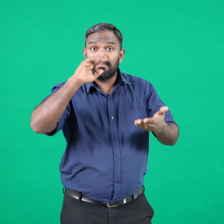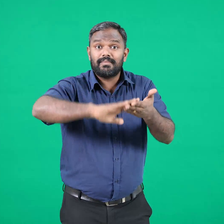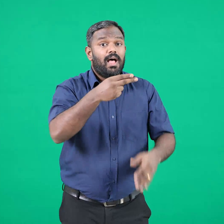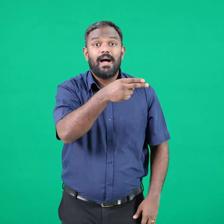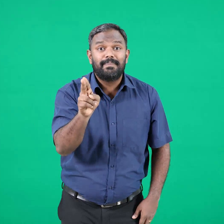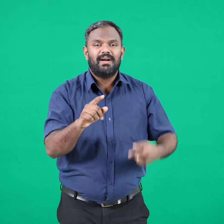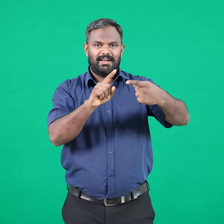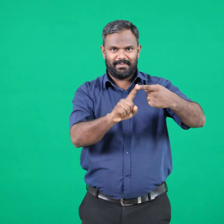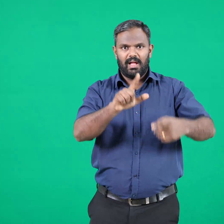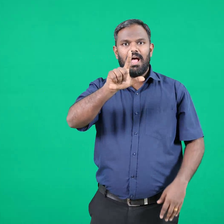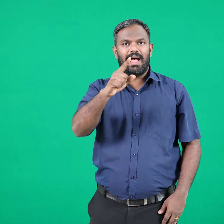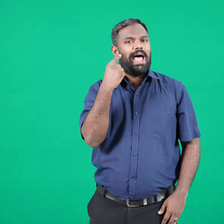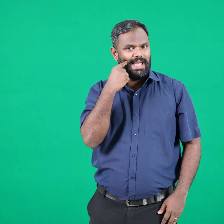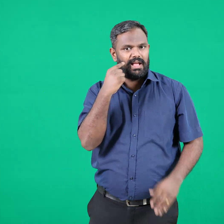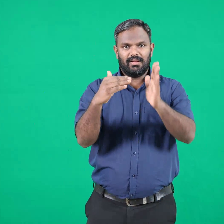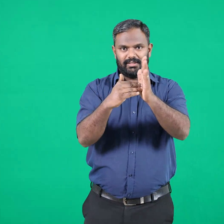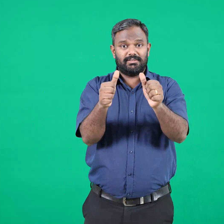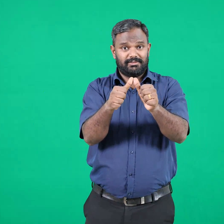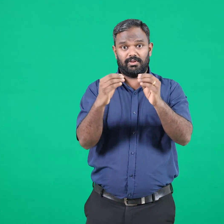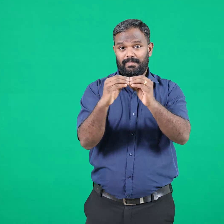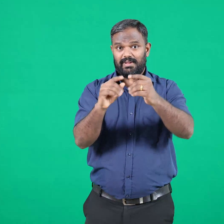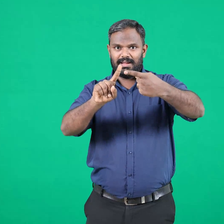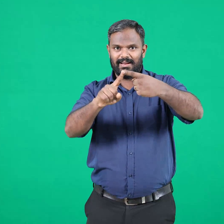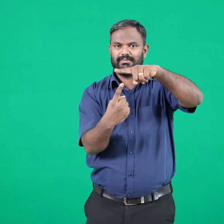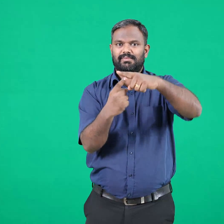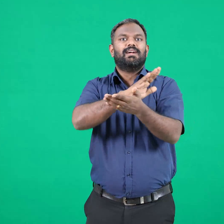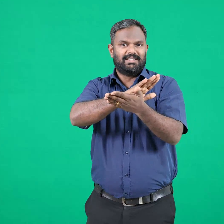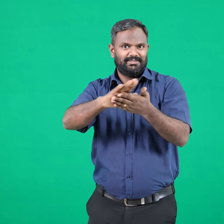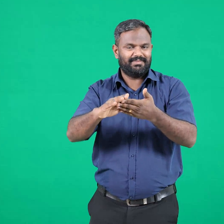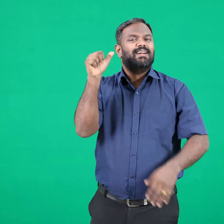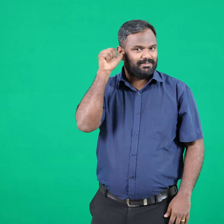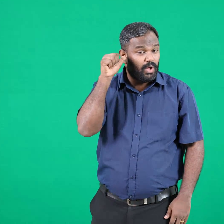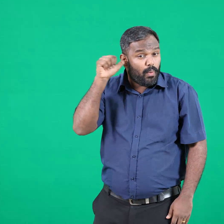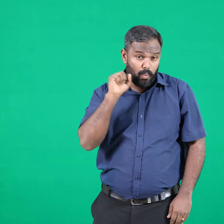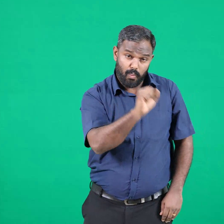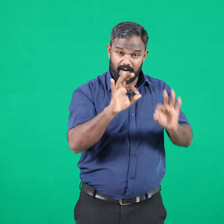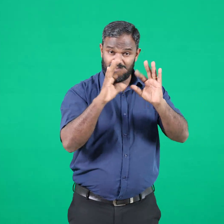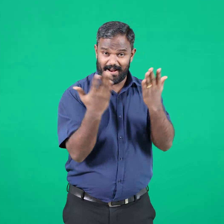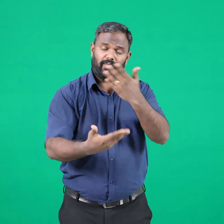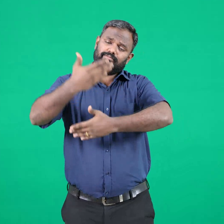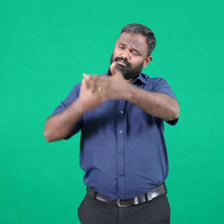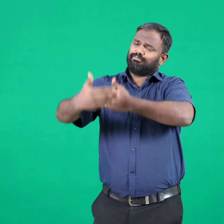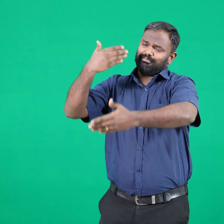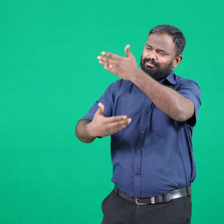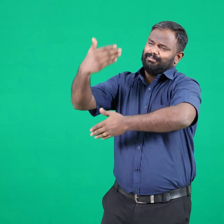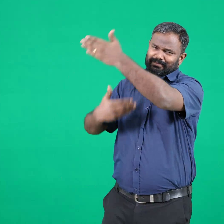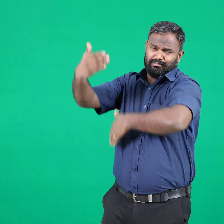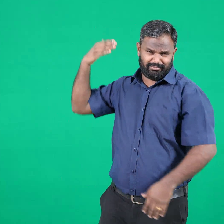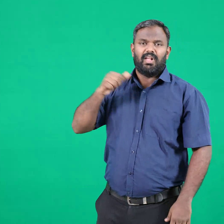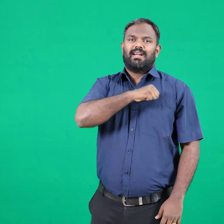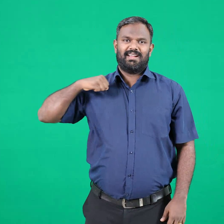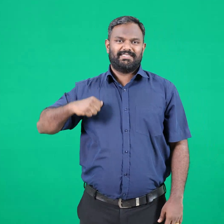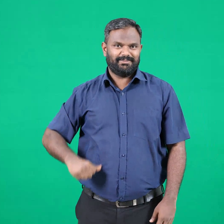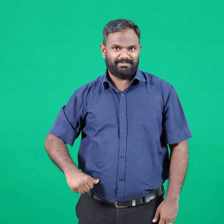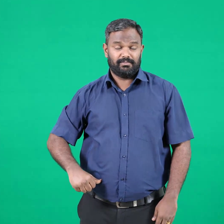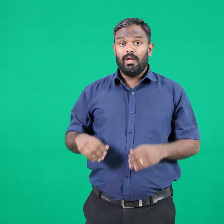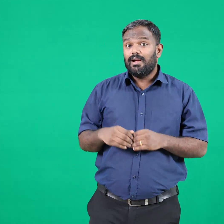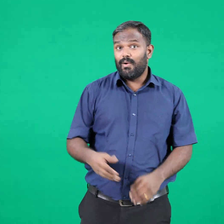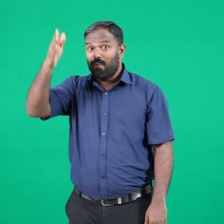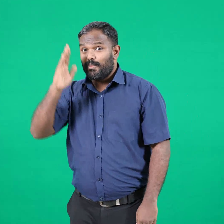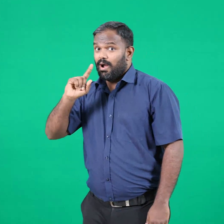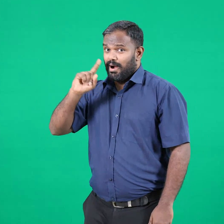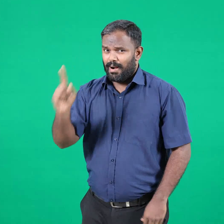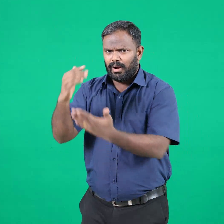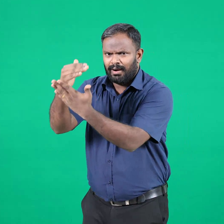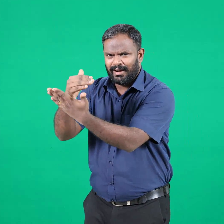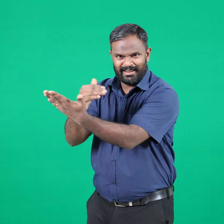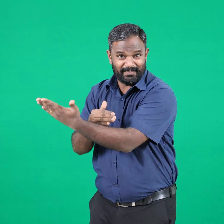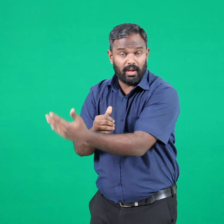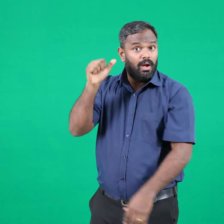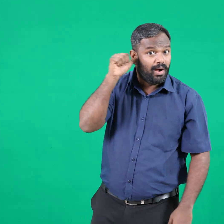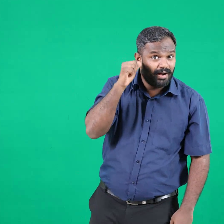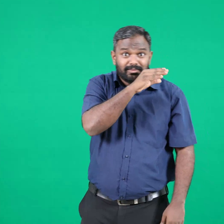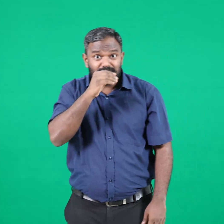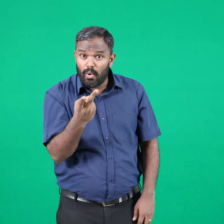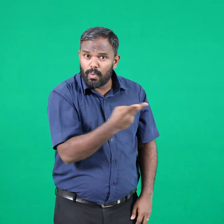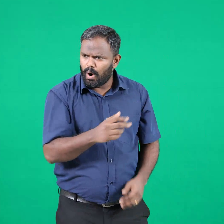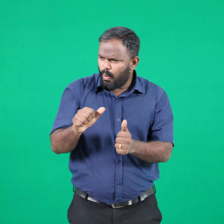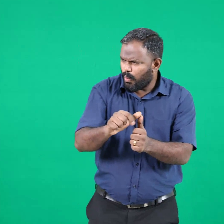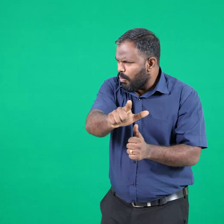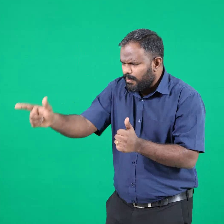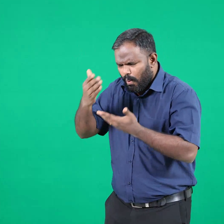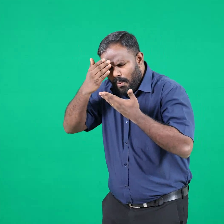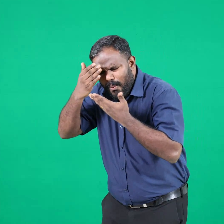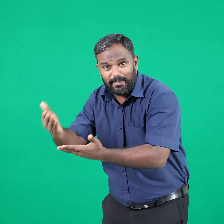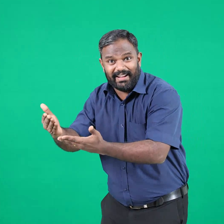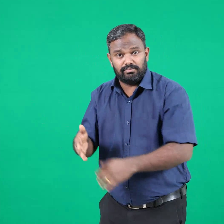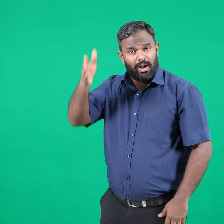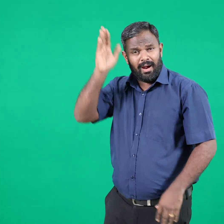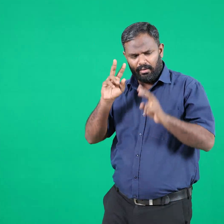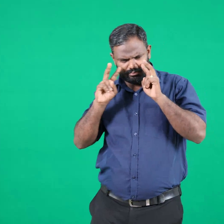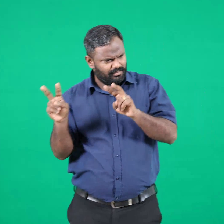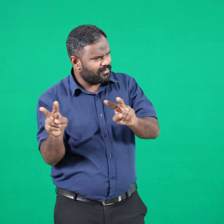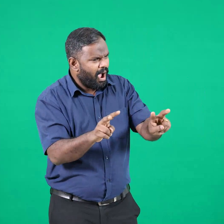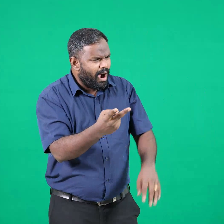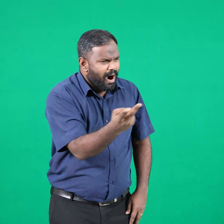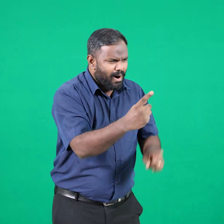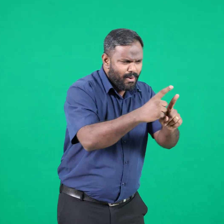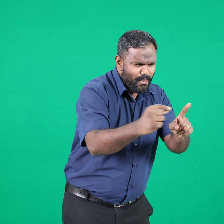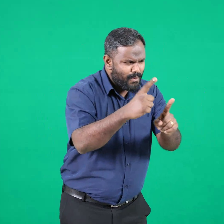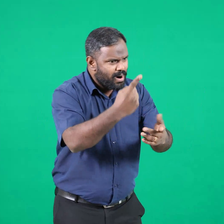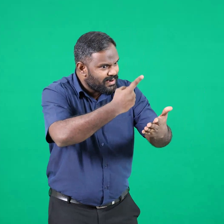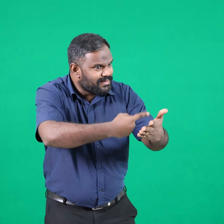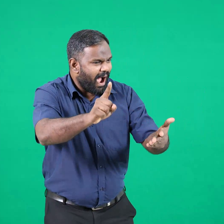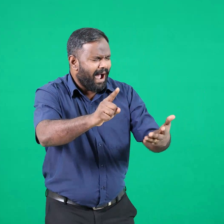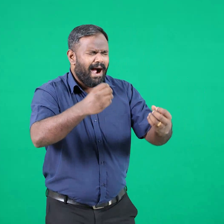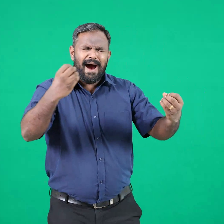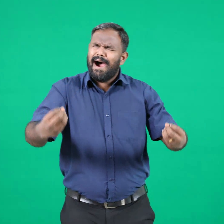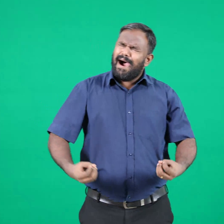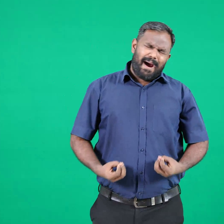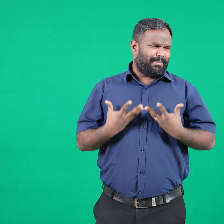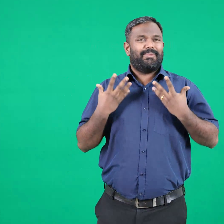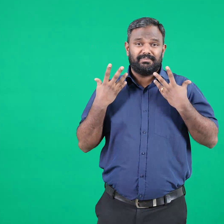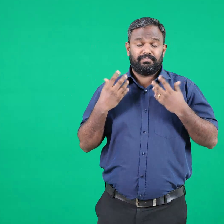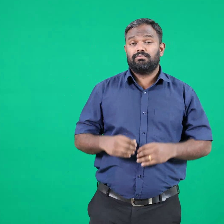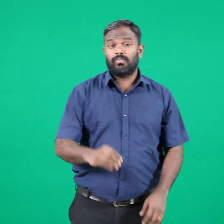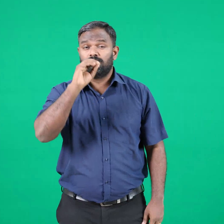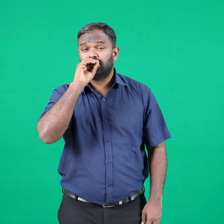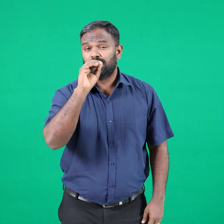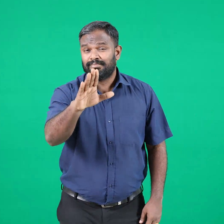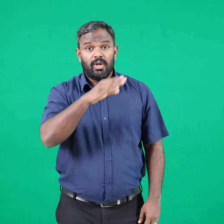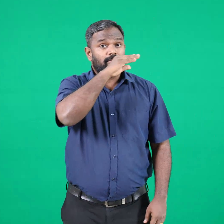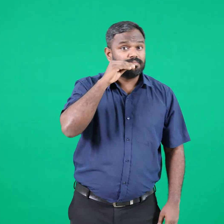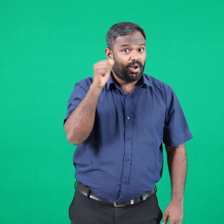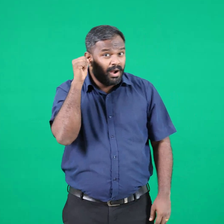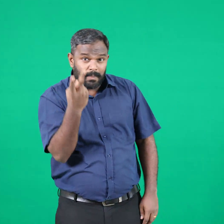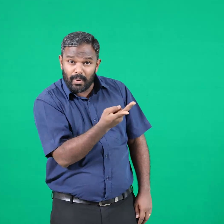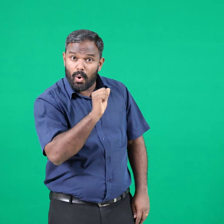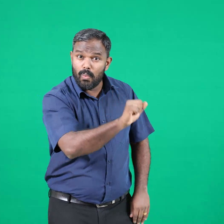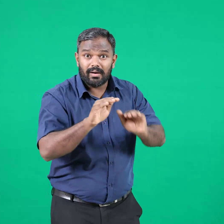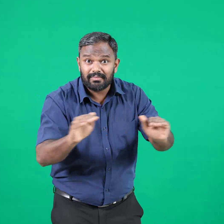Both of them were righteous in the sight of God, walking blamelessly in all the commandments and decrees of the Lord.